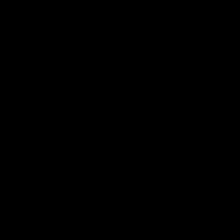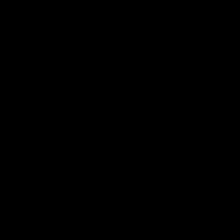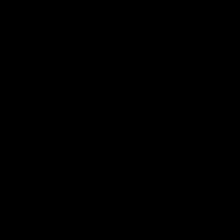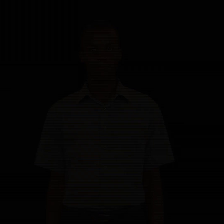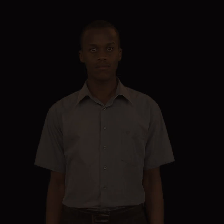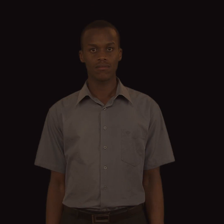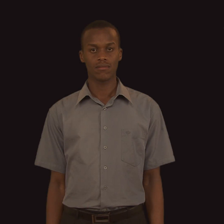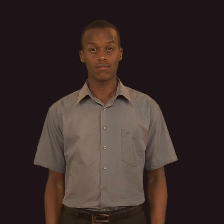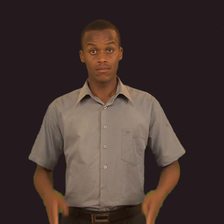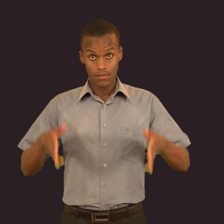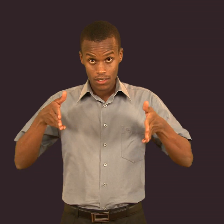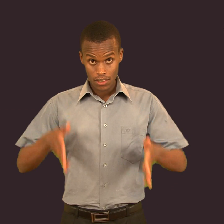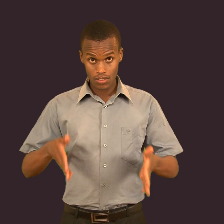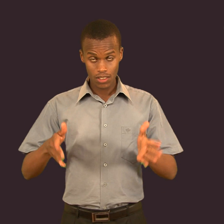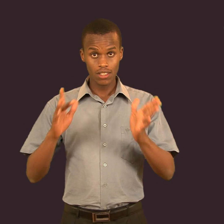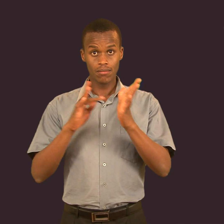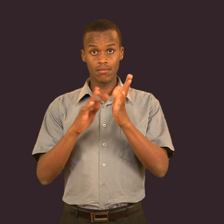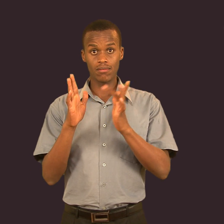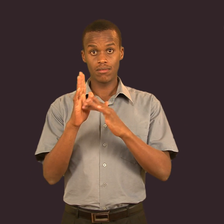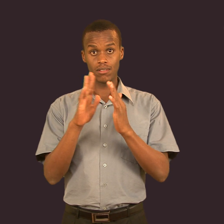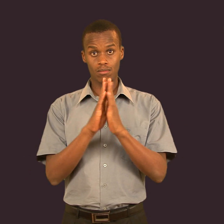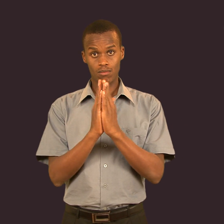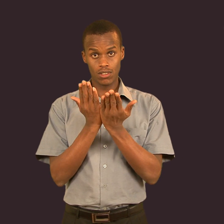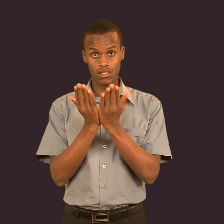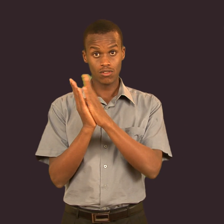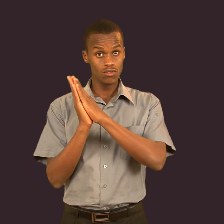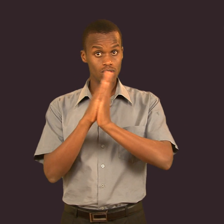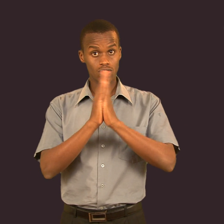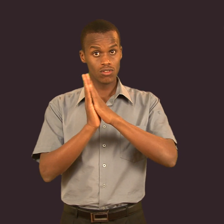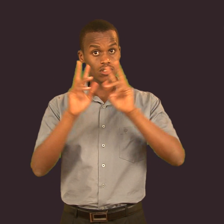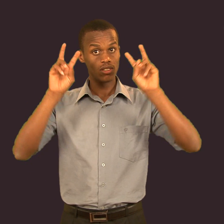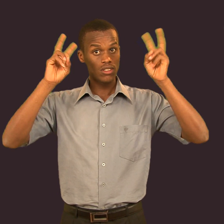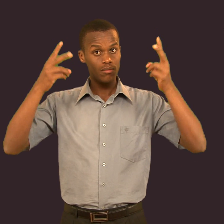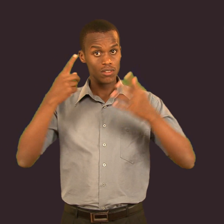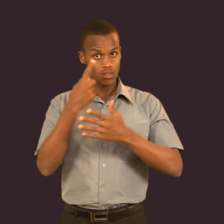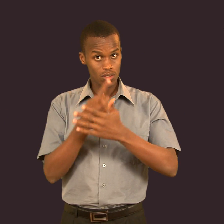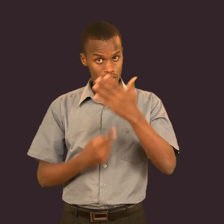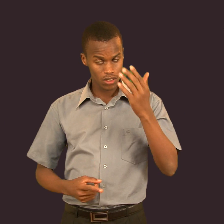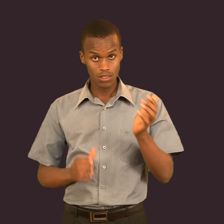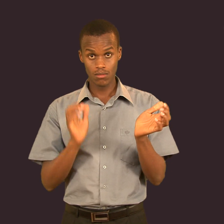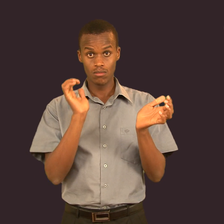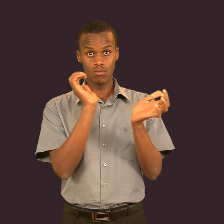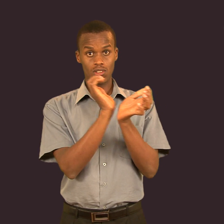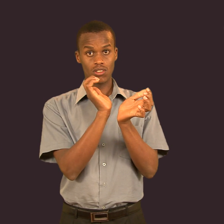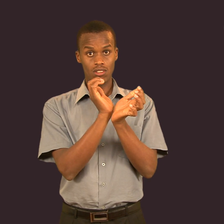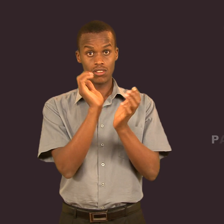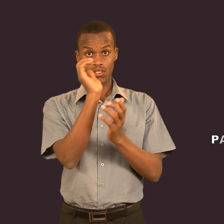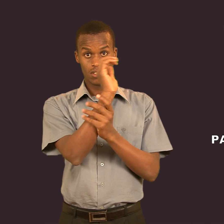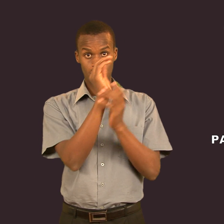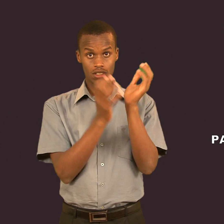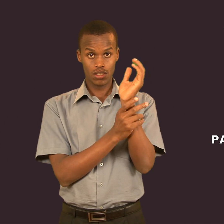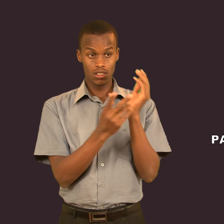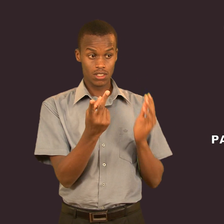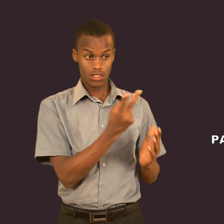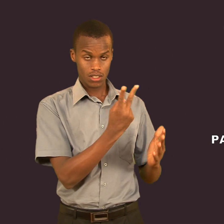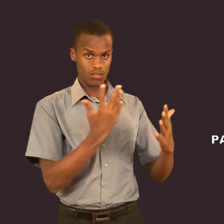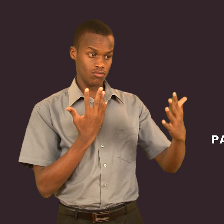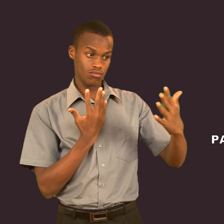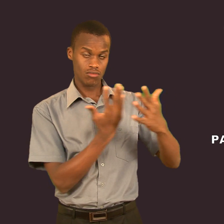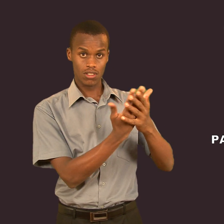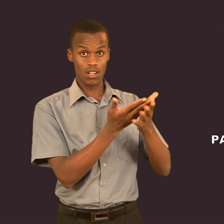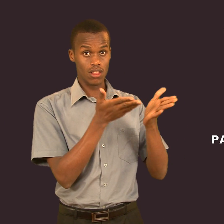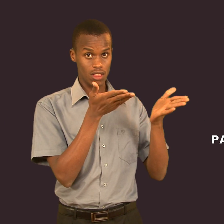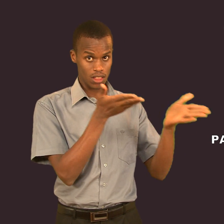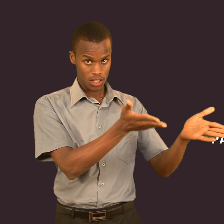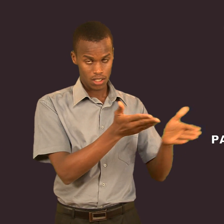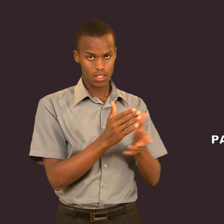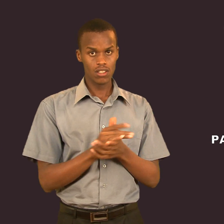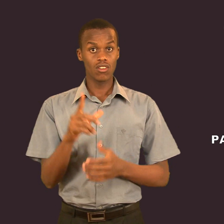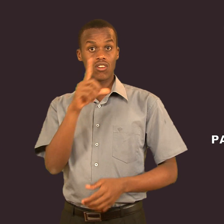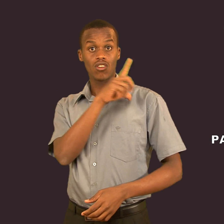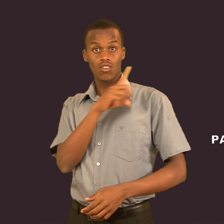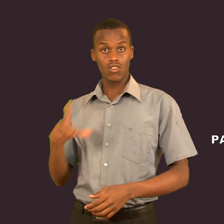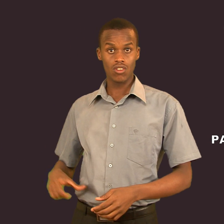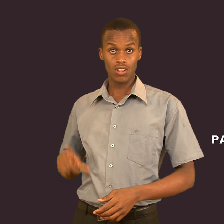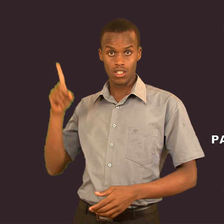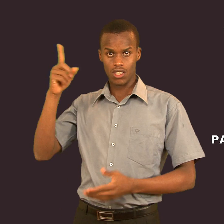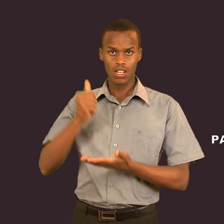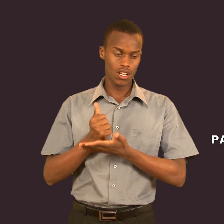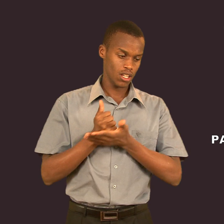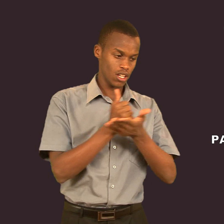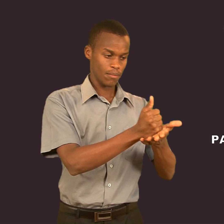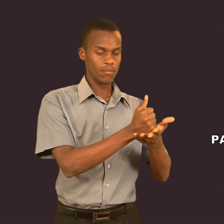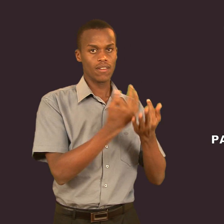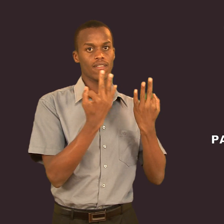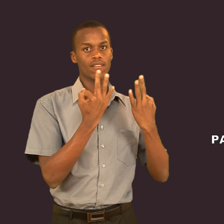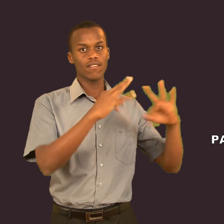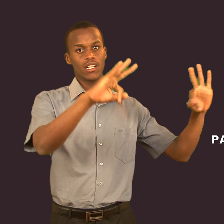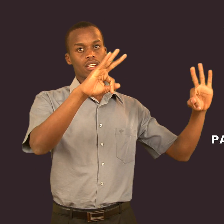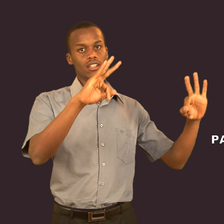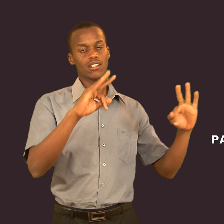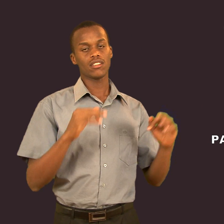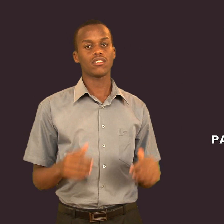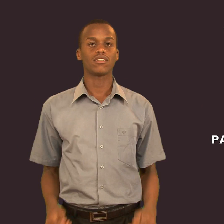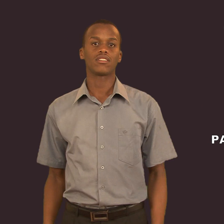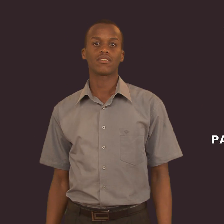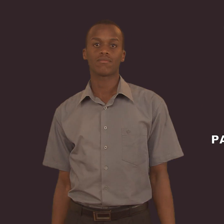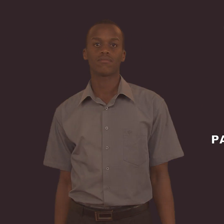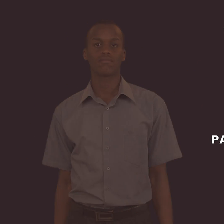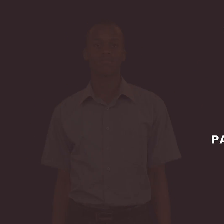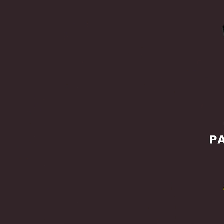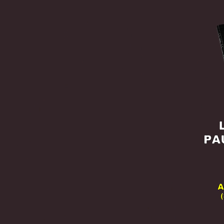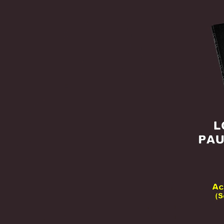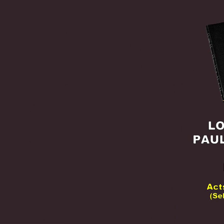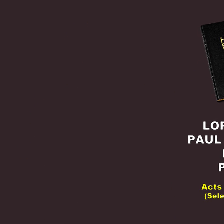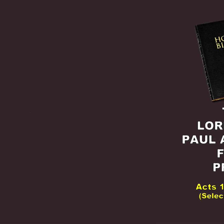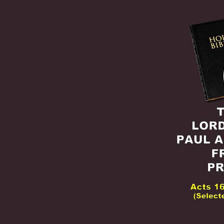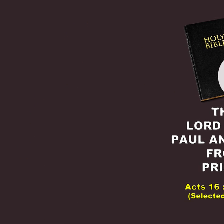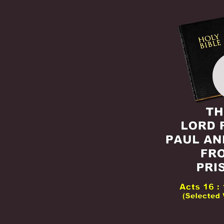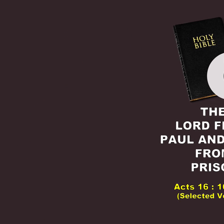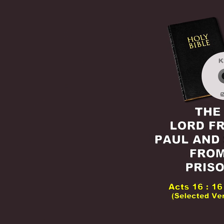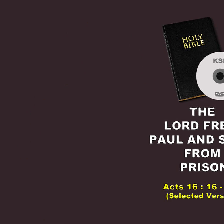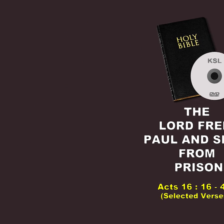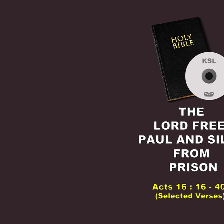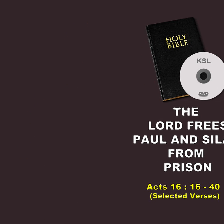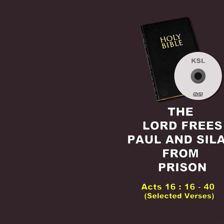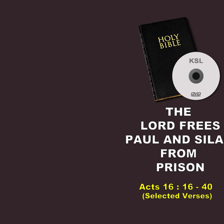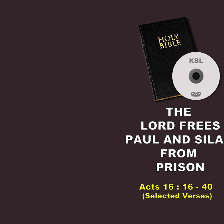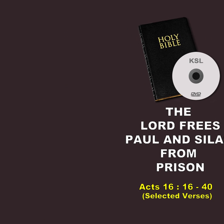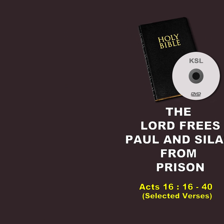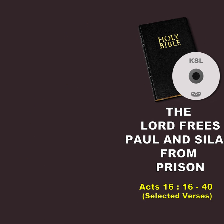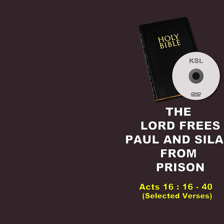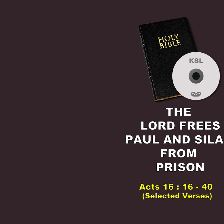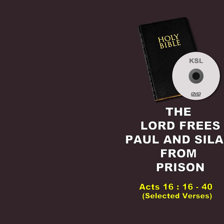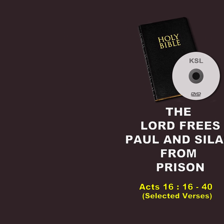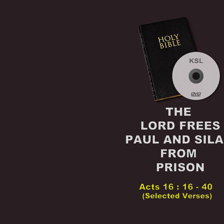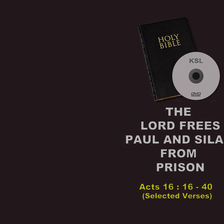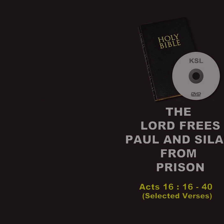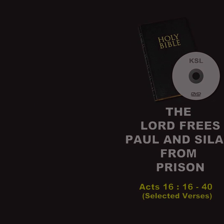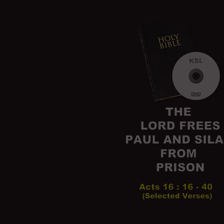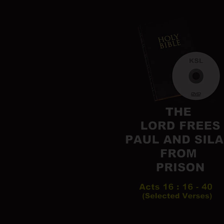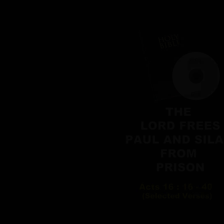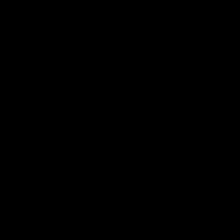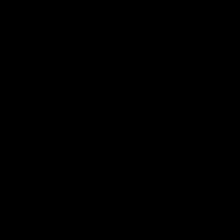The Lord frees Paul and Silas from prison